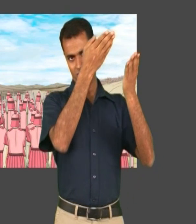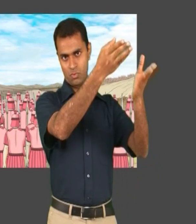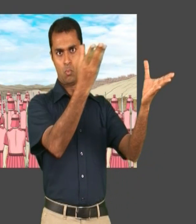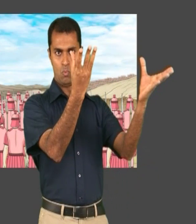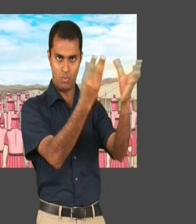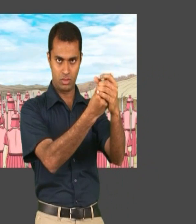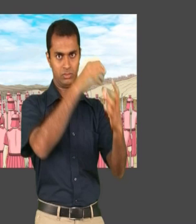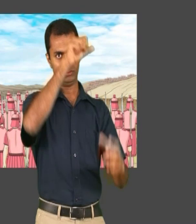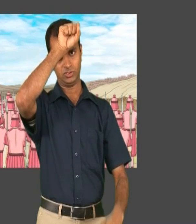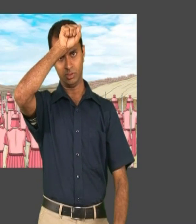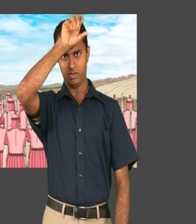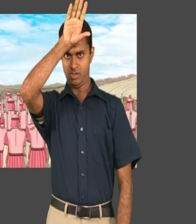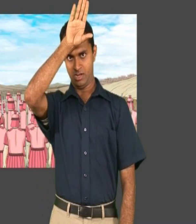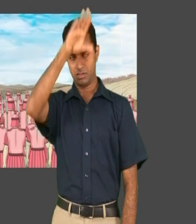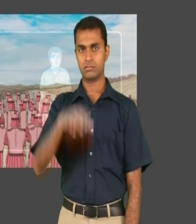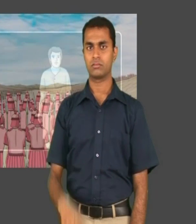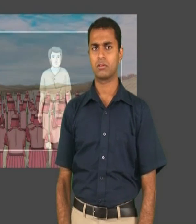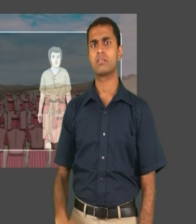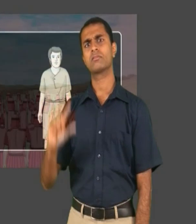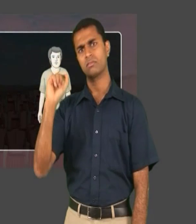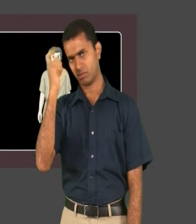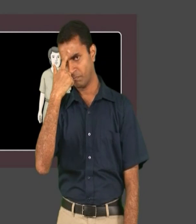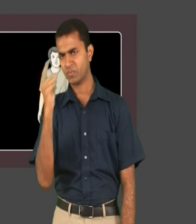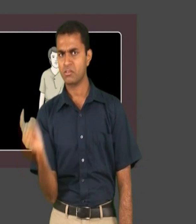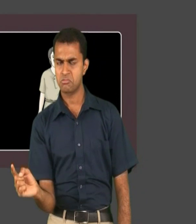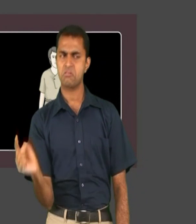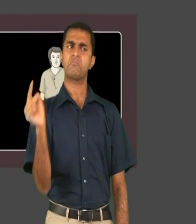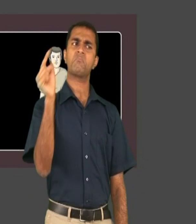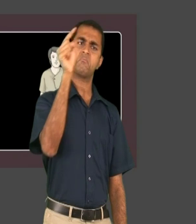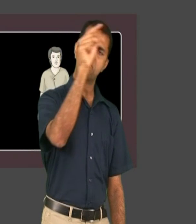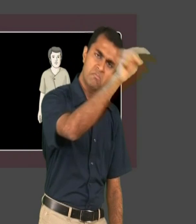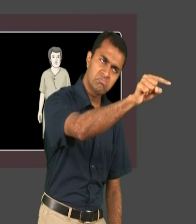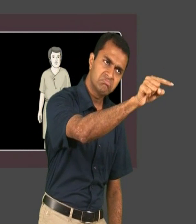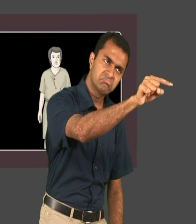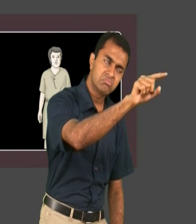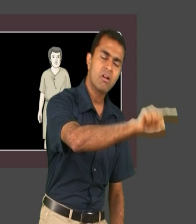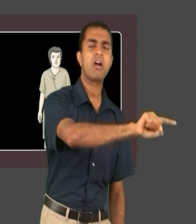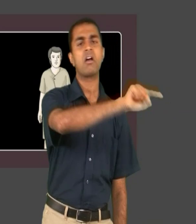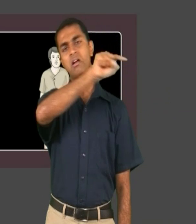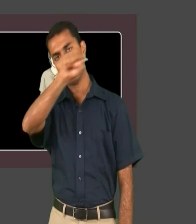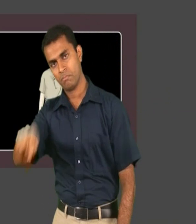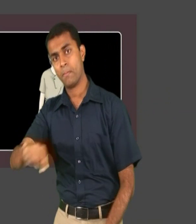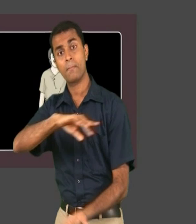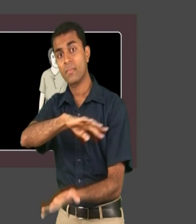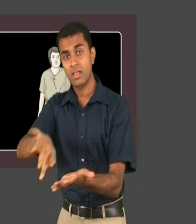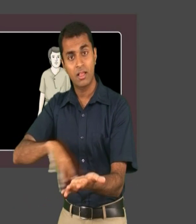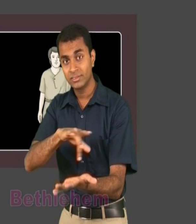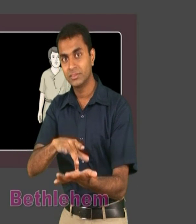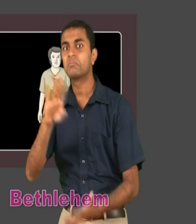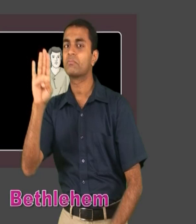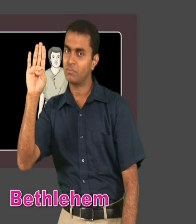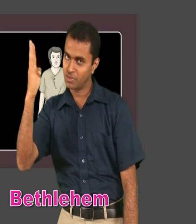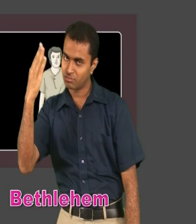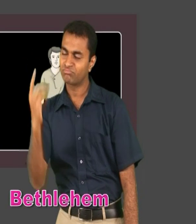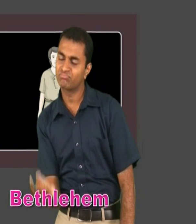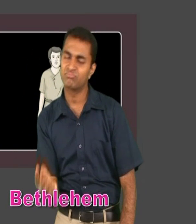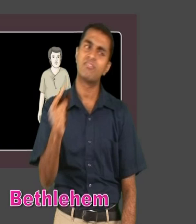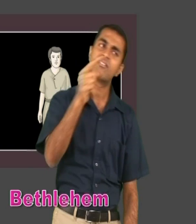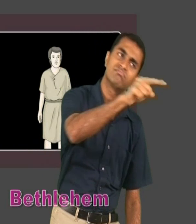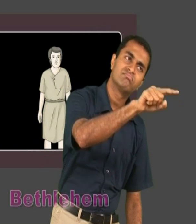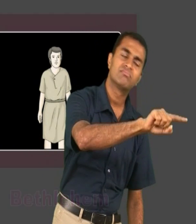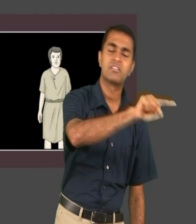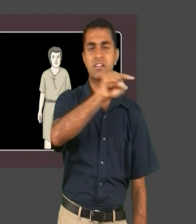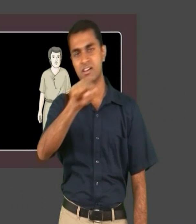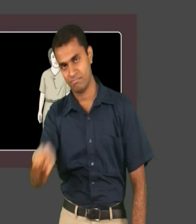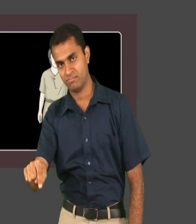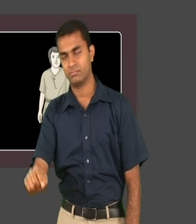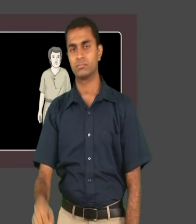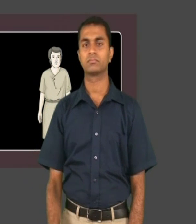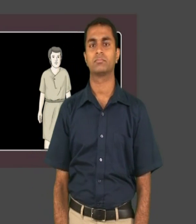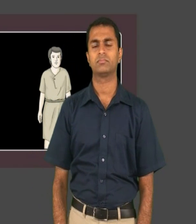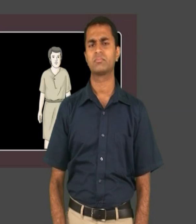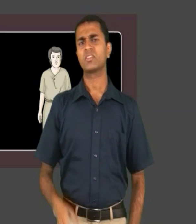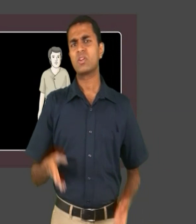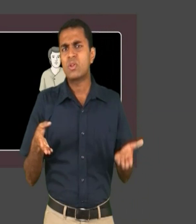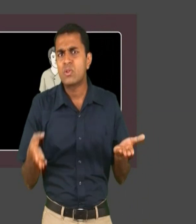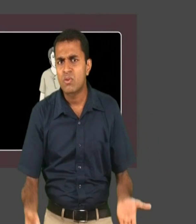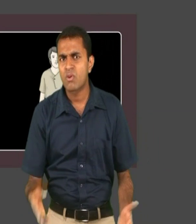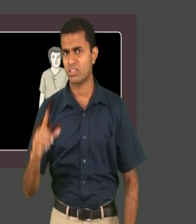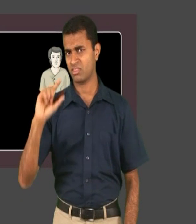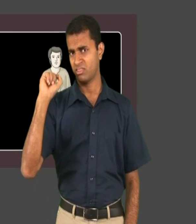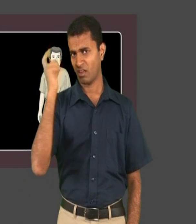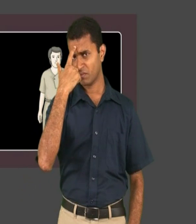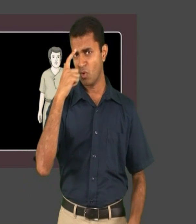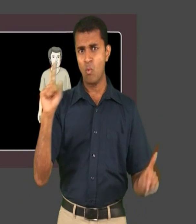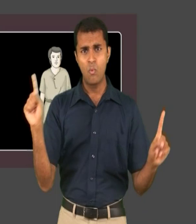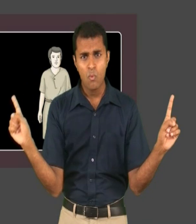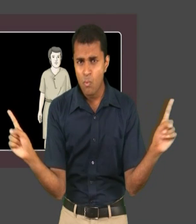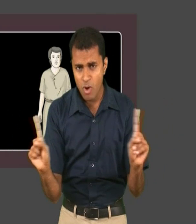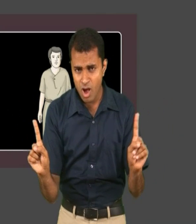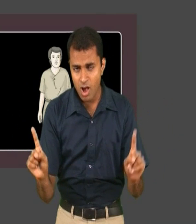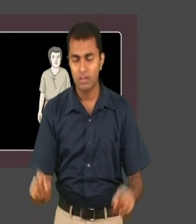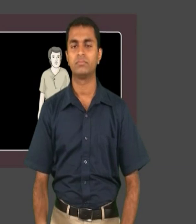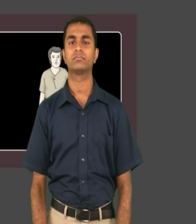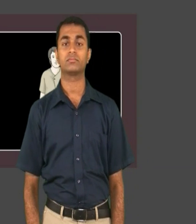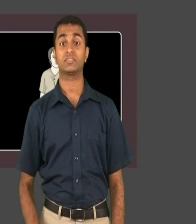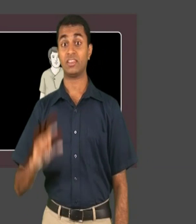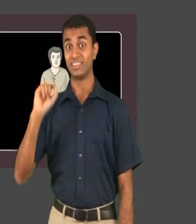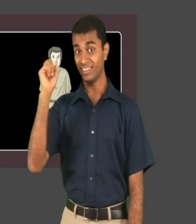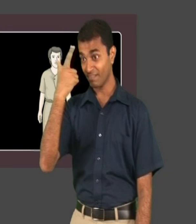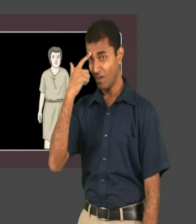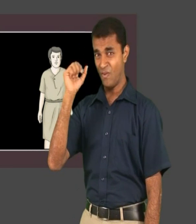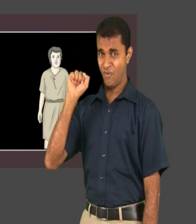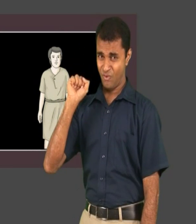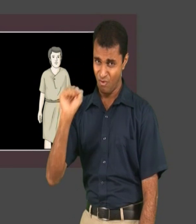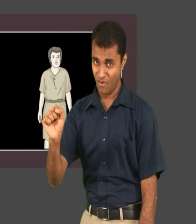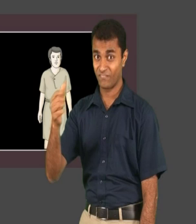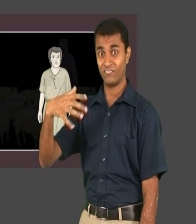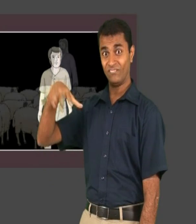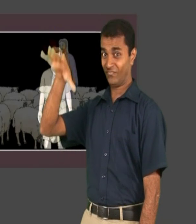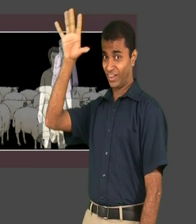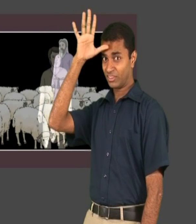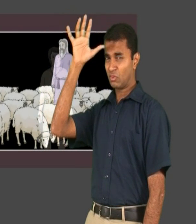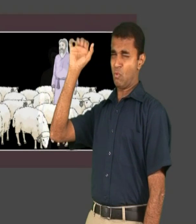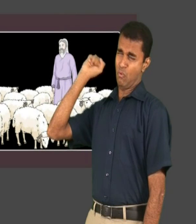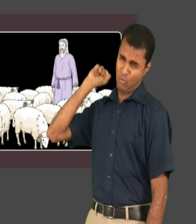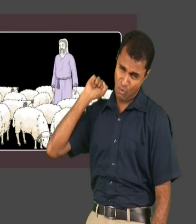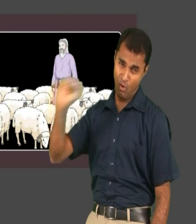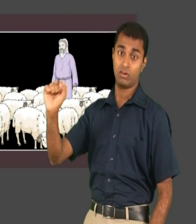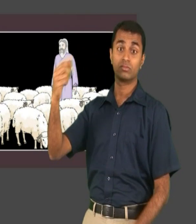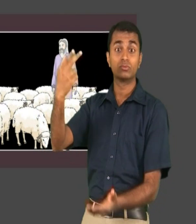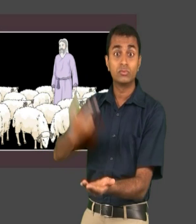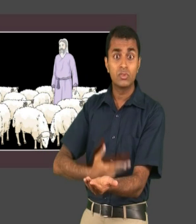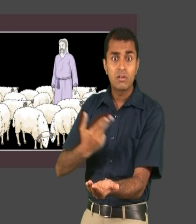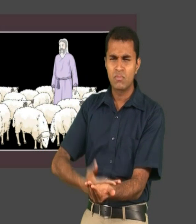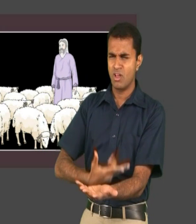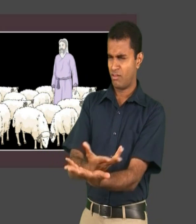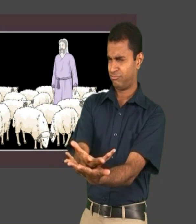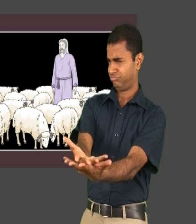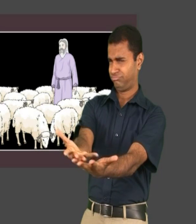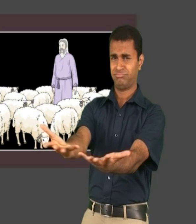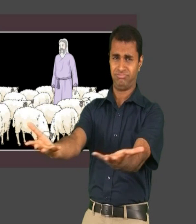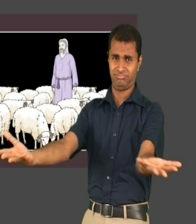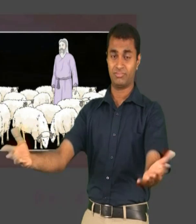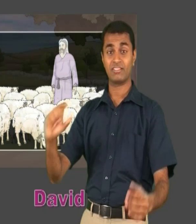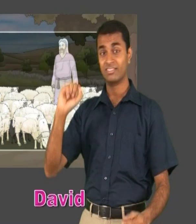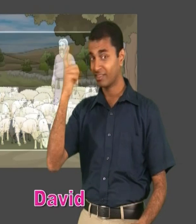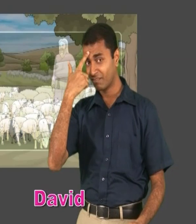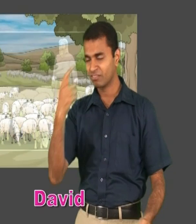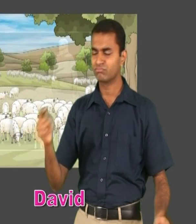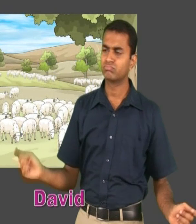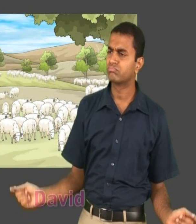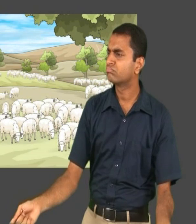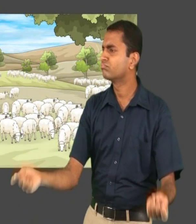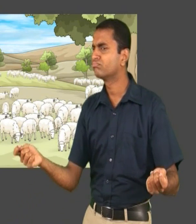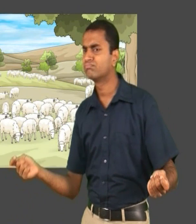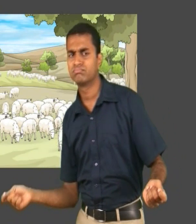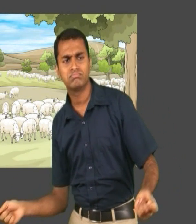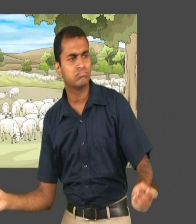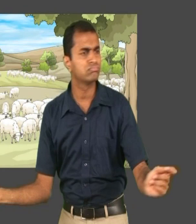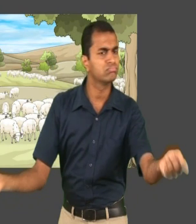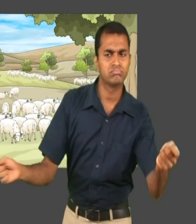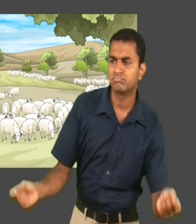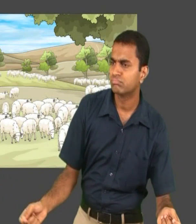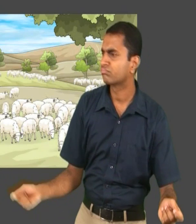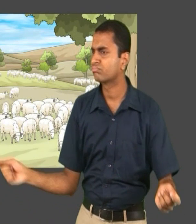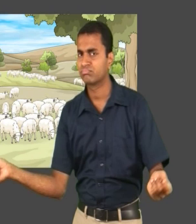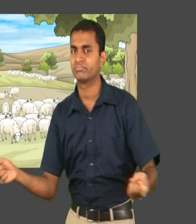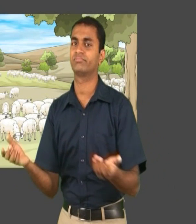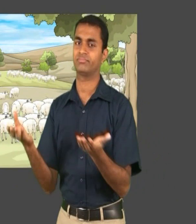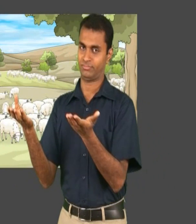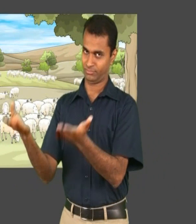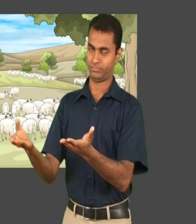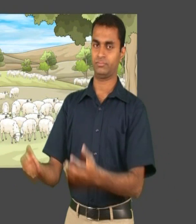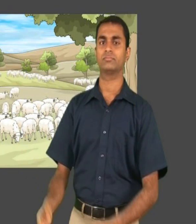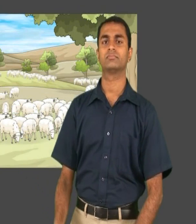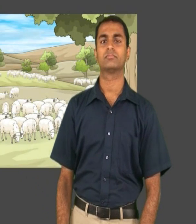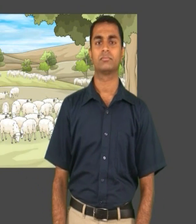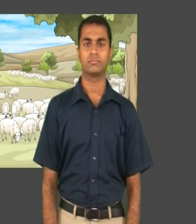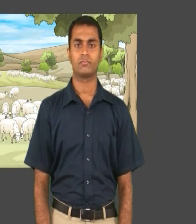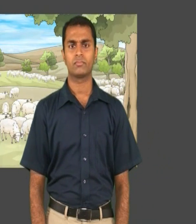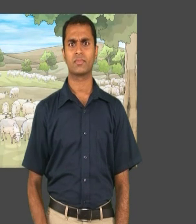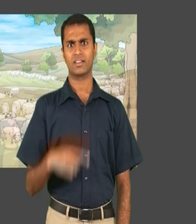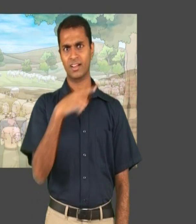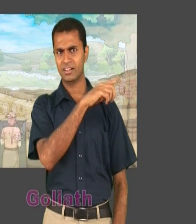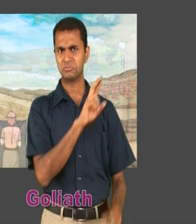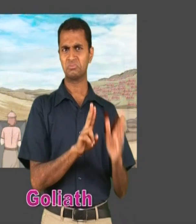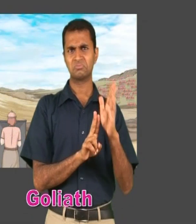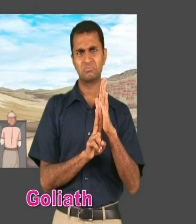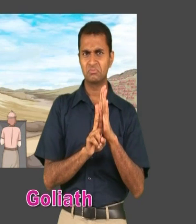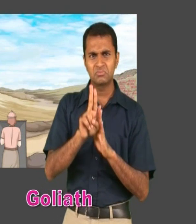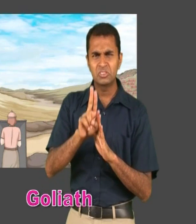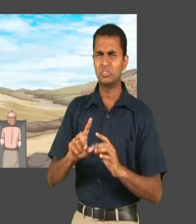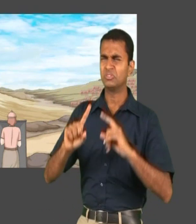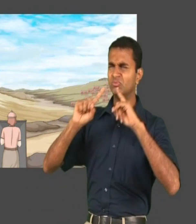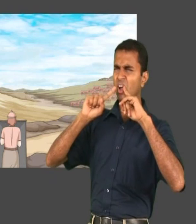And David was the youngest. The three oldest had followed Saul, but David went back and forth from Saul to tend his father’s sheep in Bethlehem.